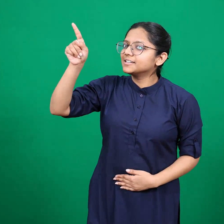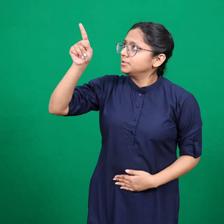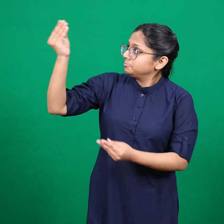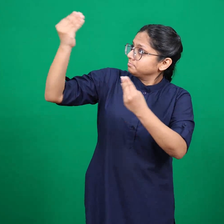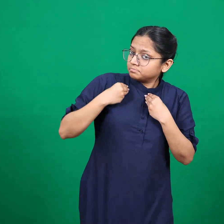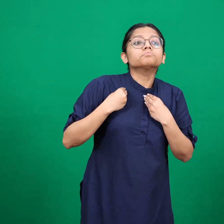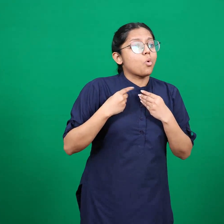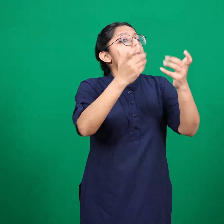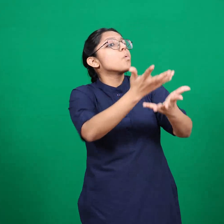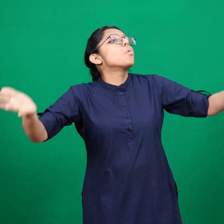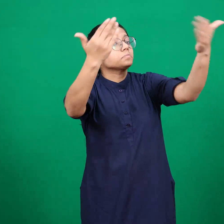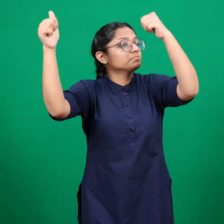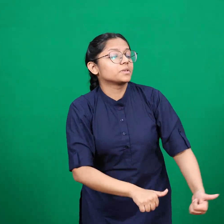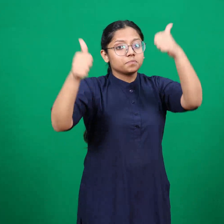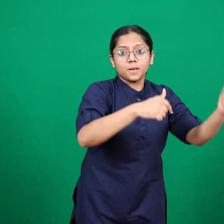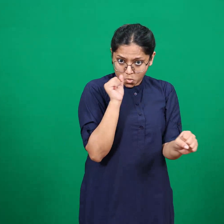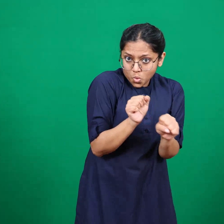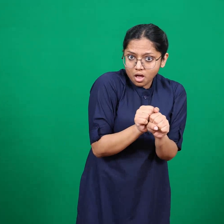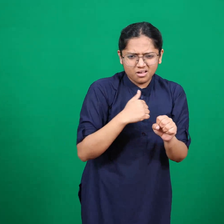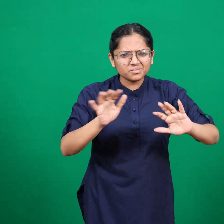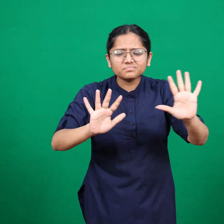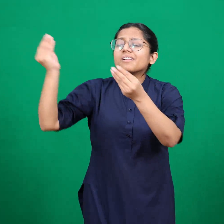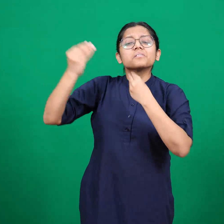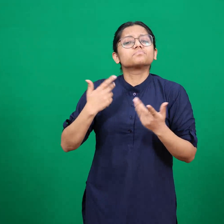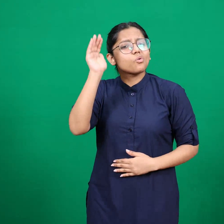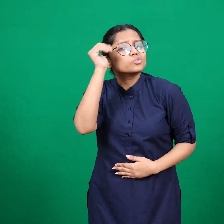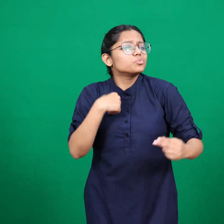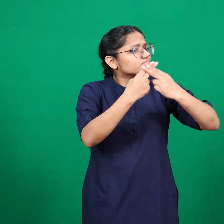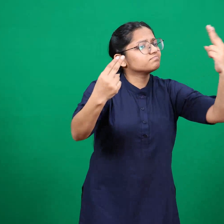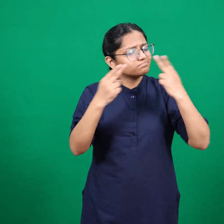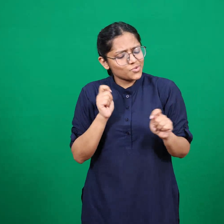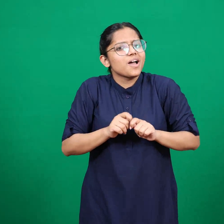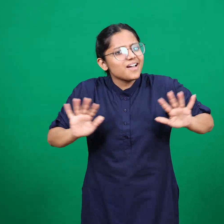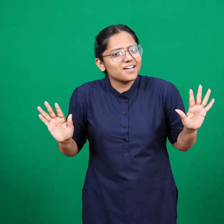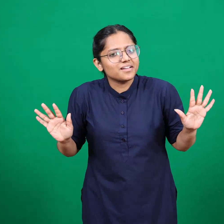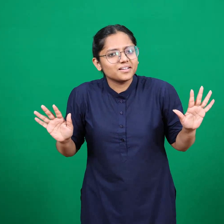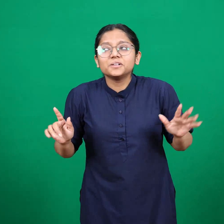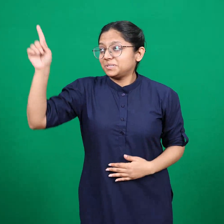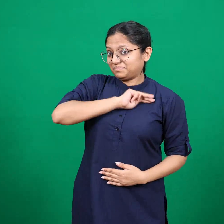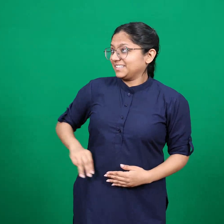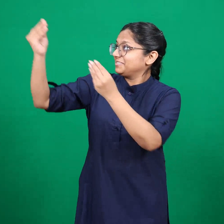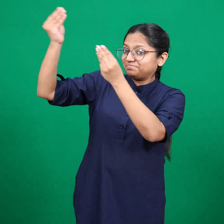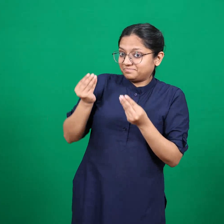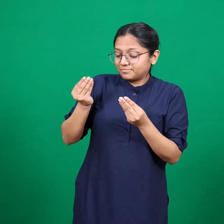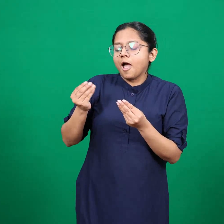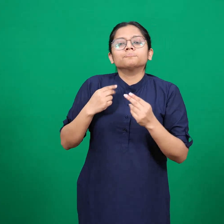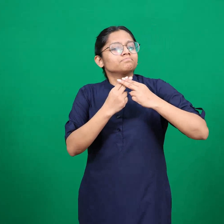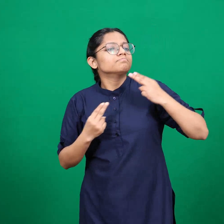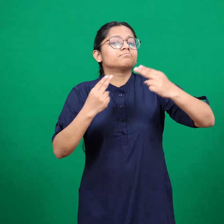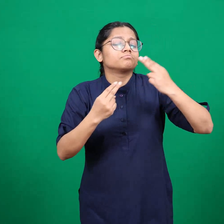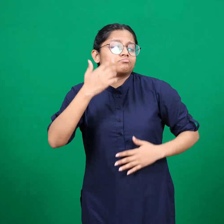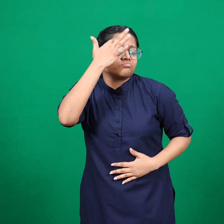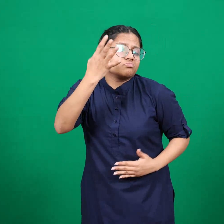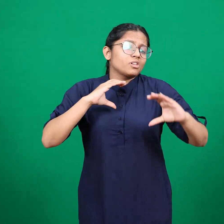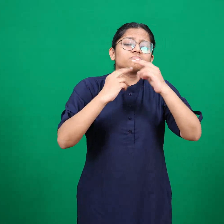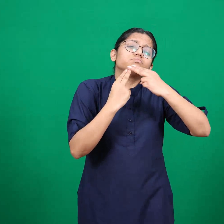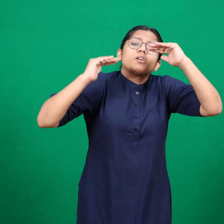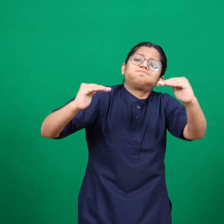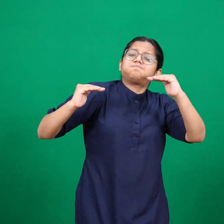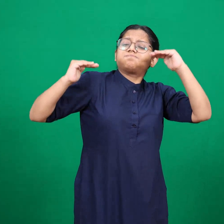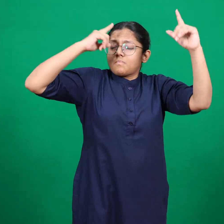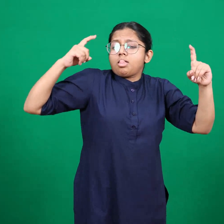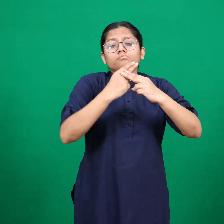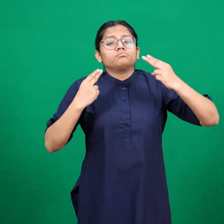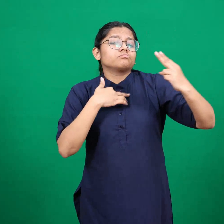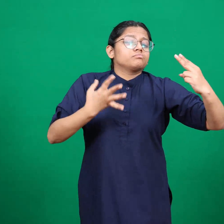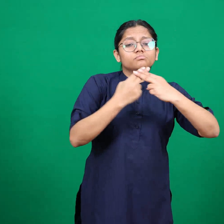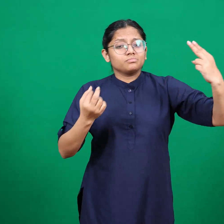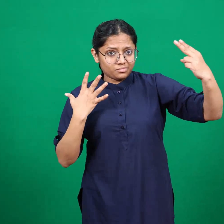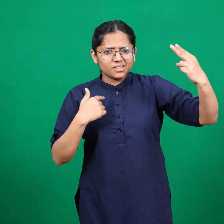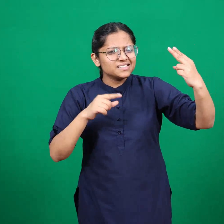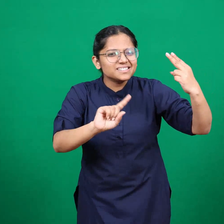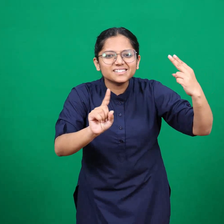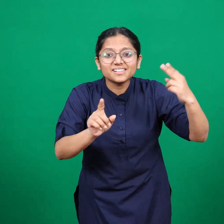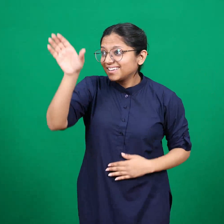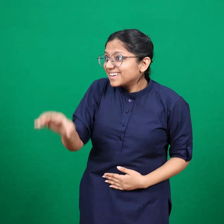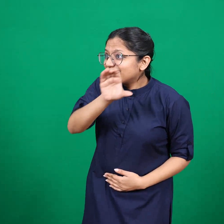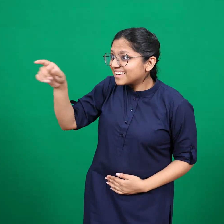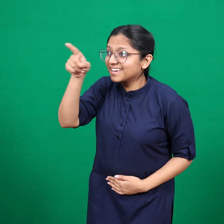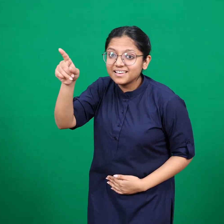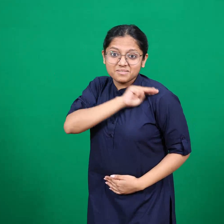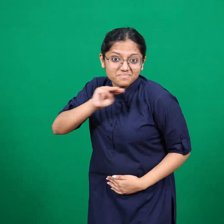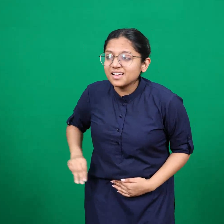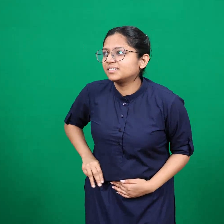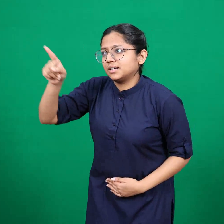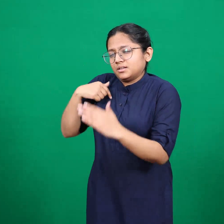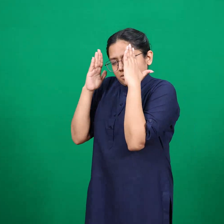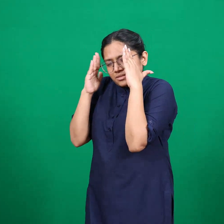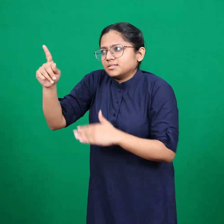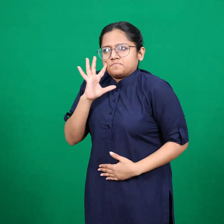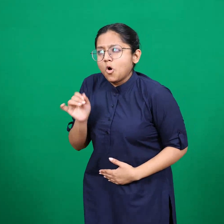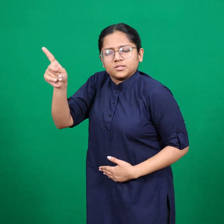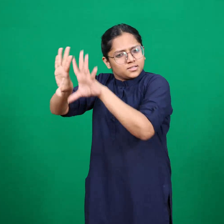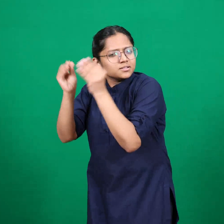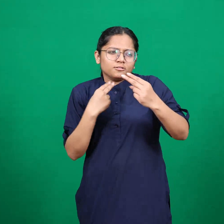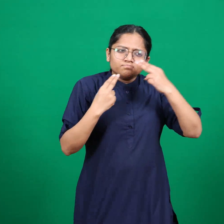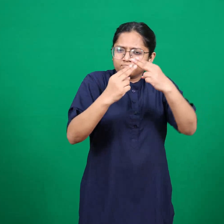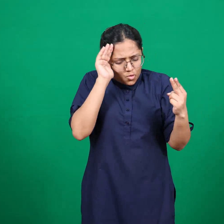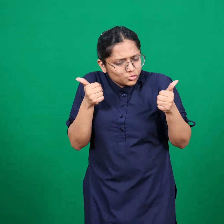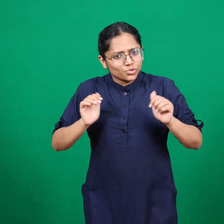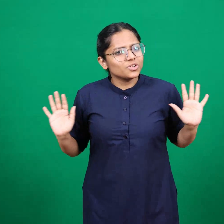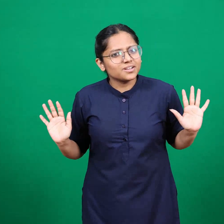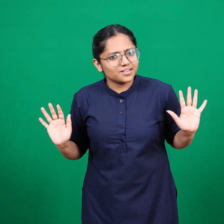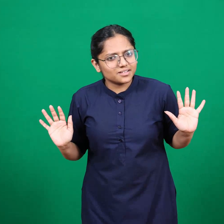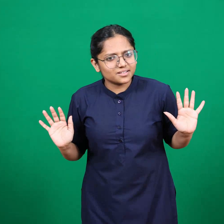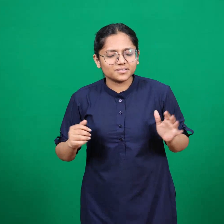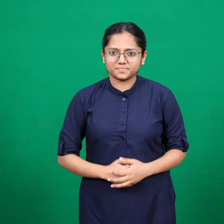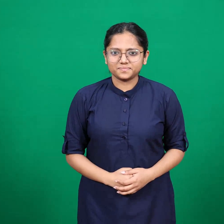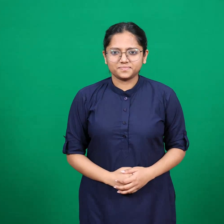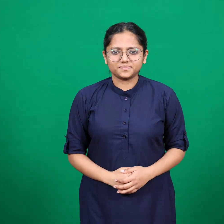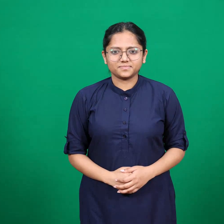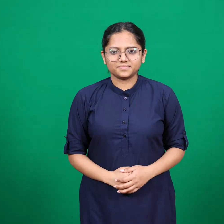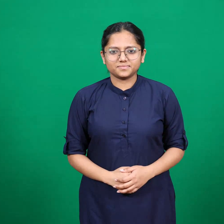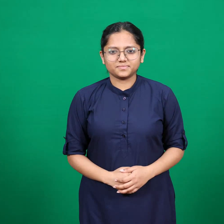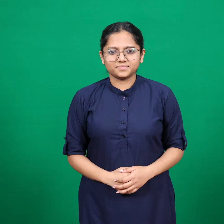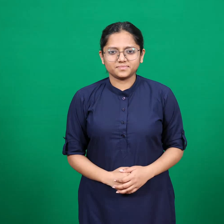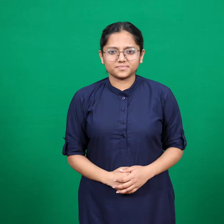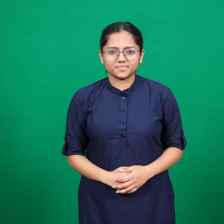For Christ did not send me to baptize, but to preach the gospel, not with words of wisdom, lest the cross of Christ be emptied of its power.